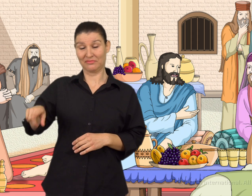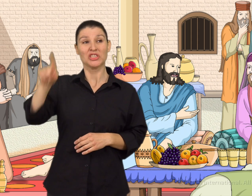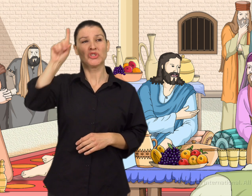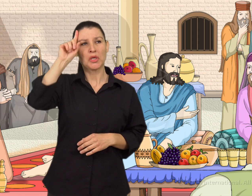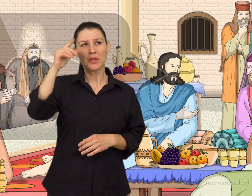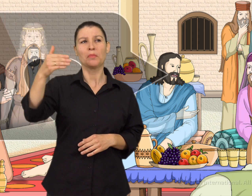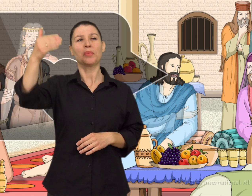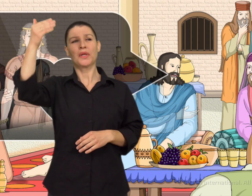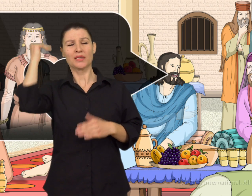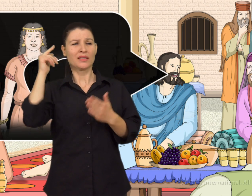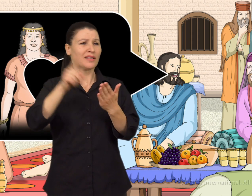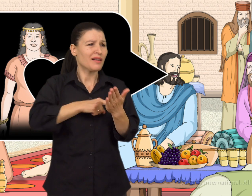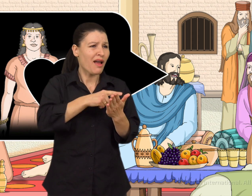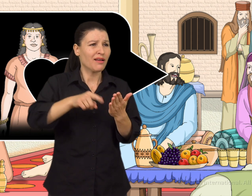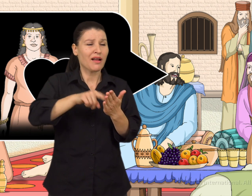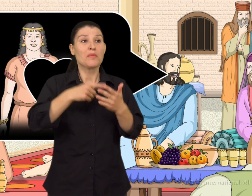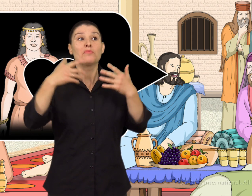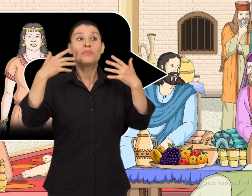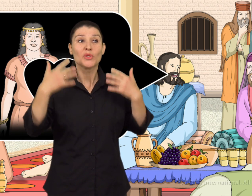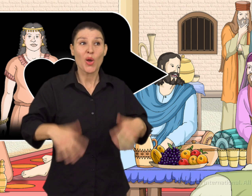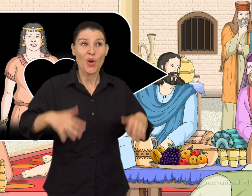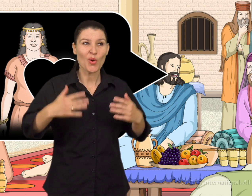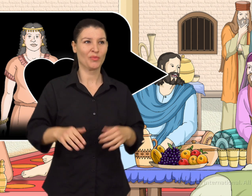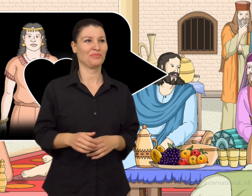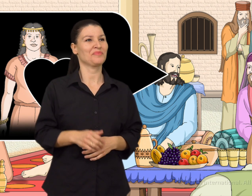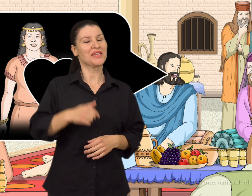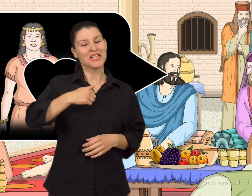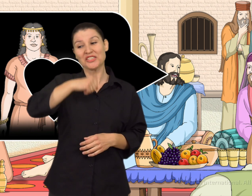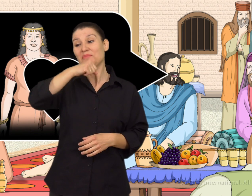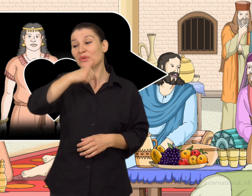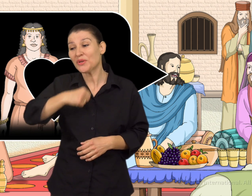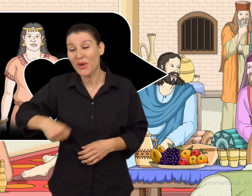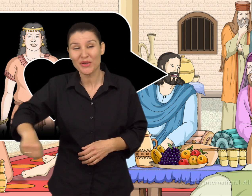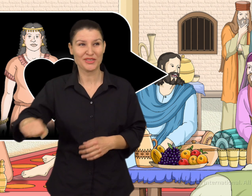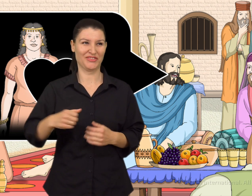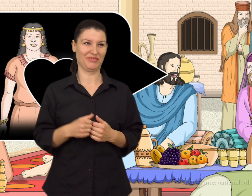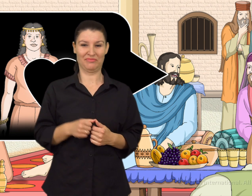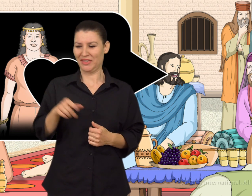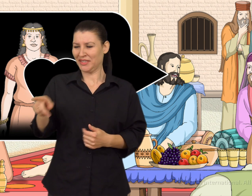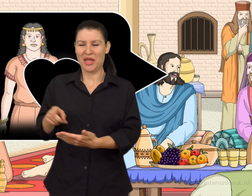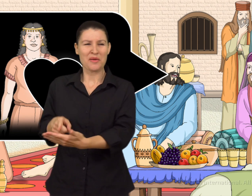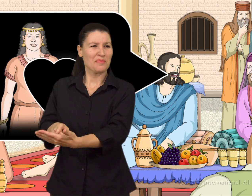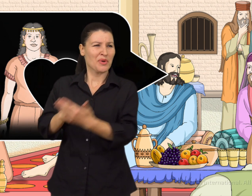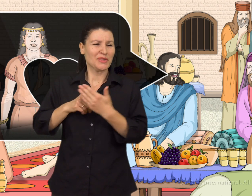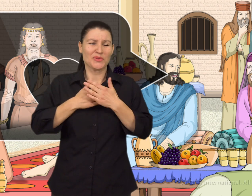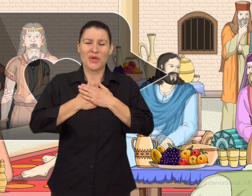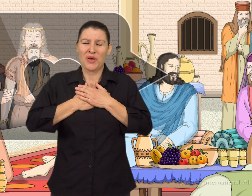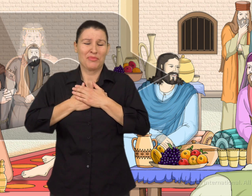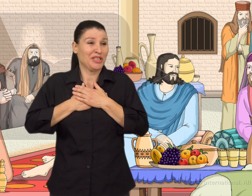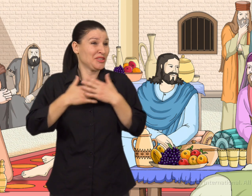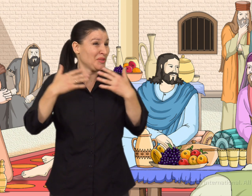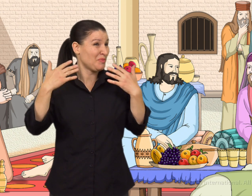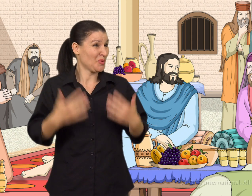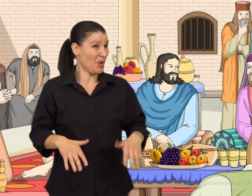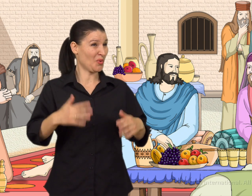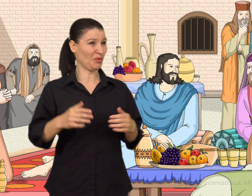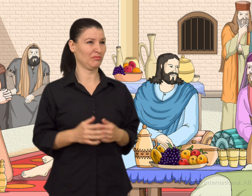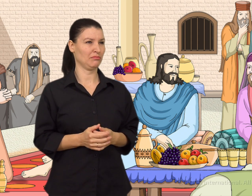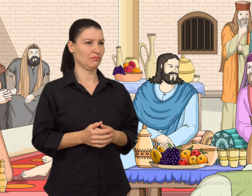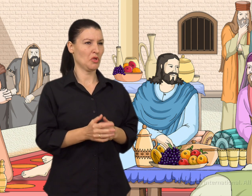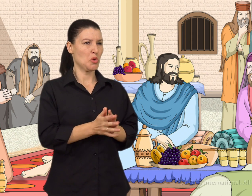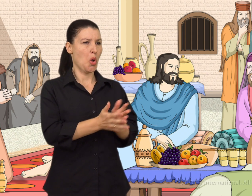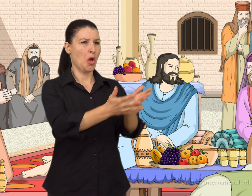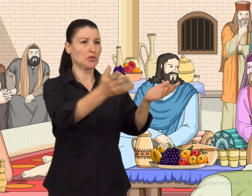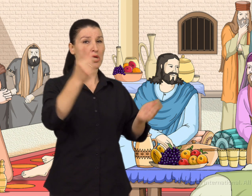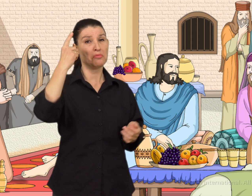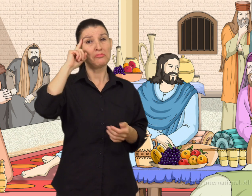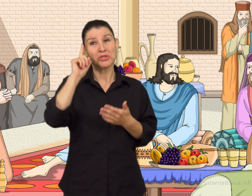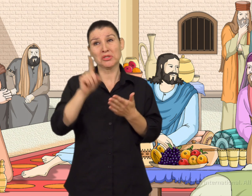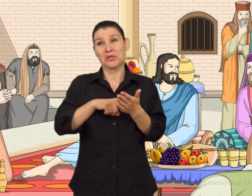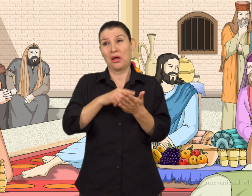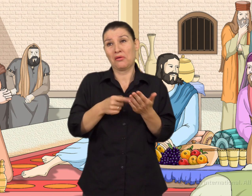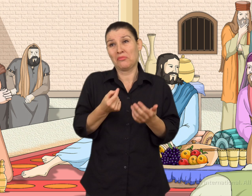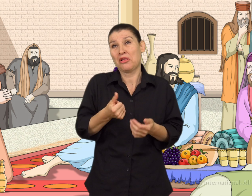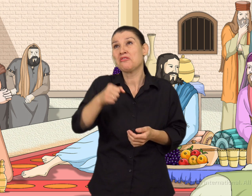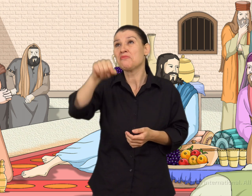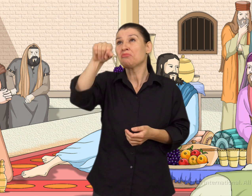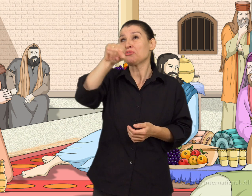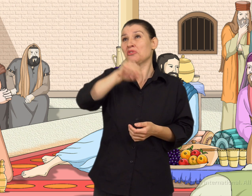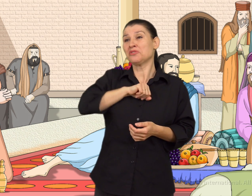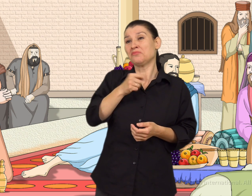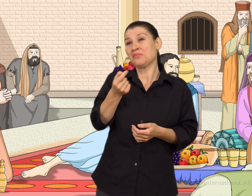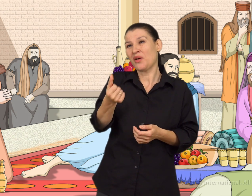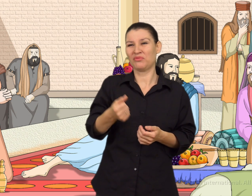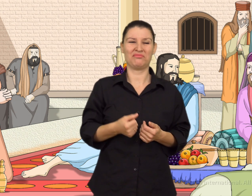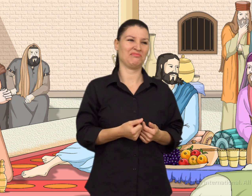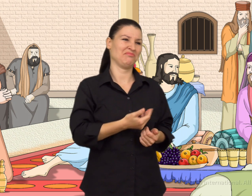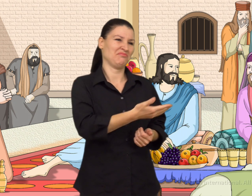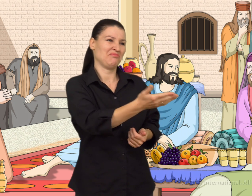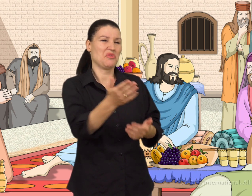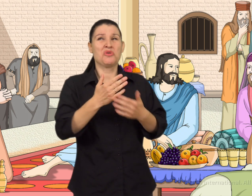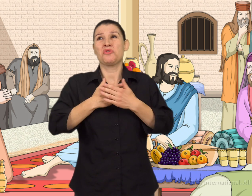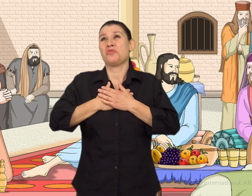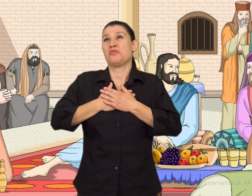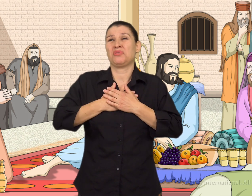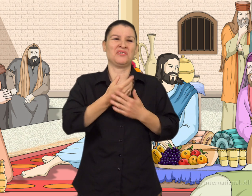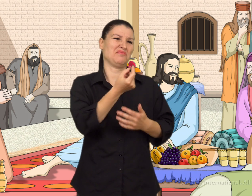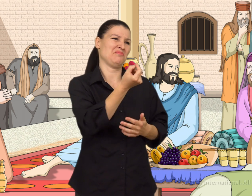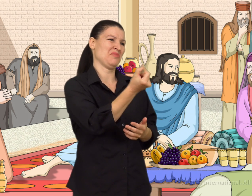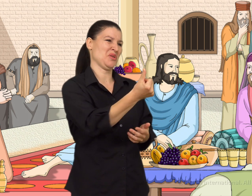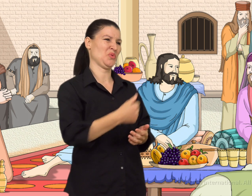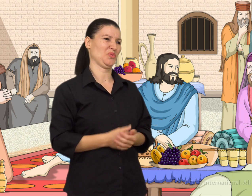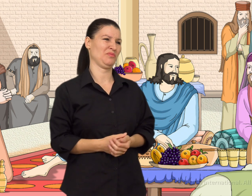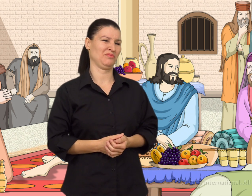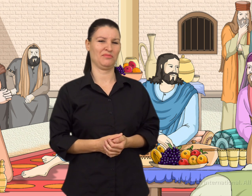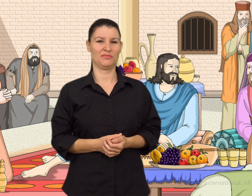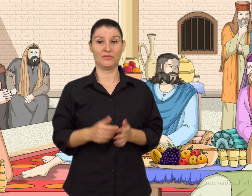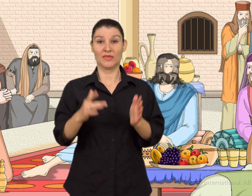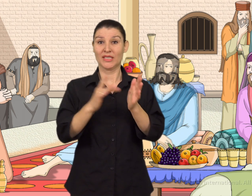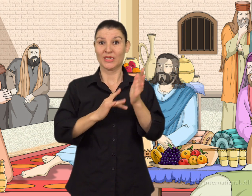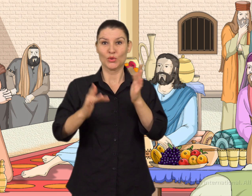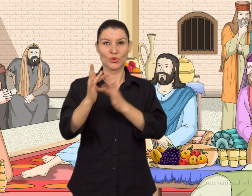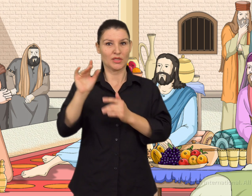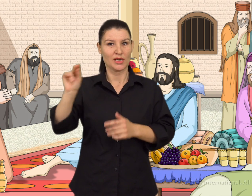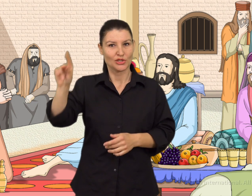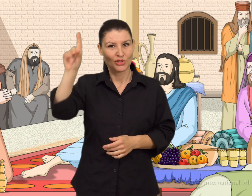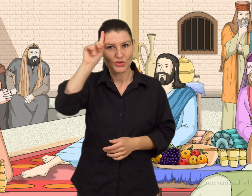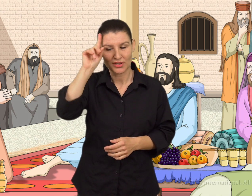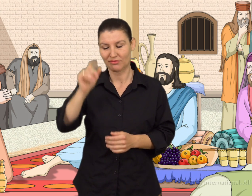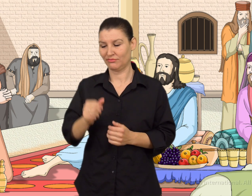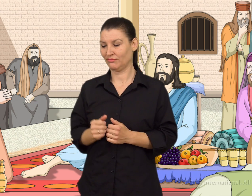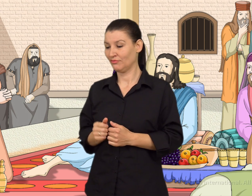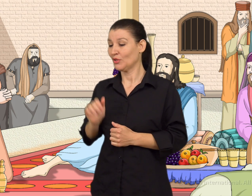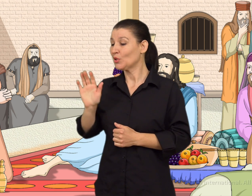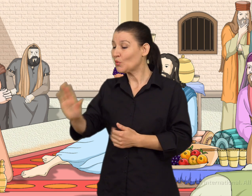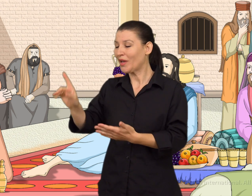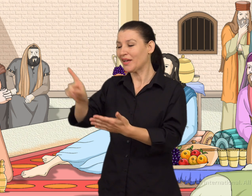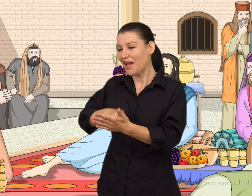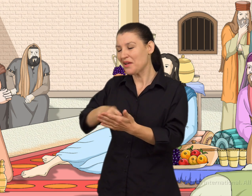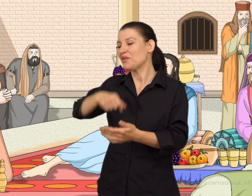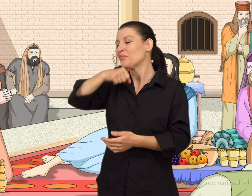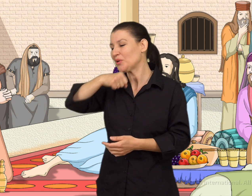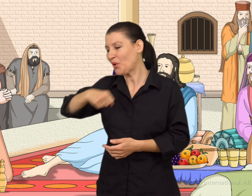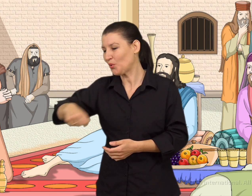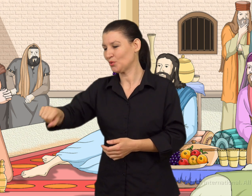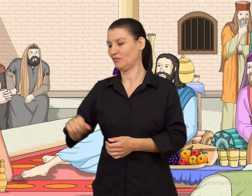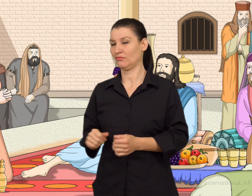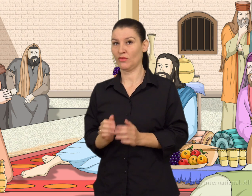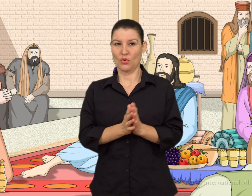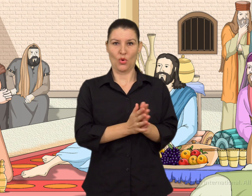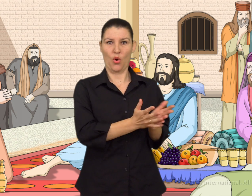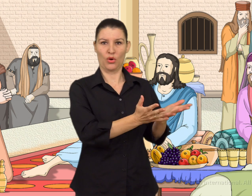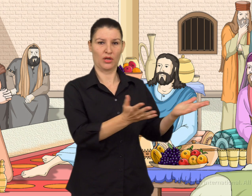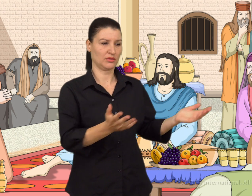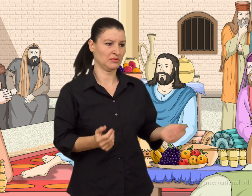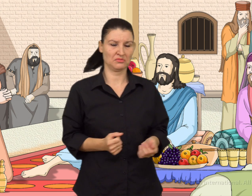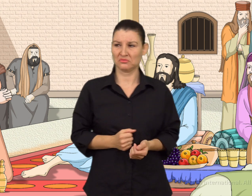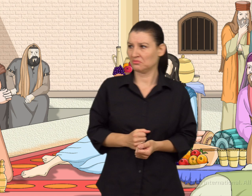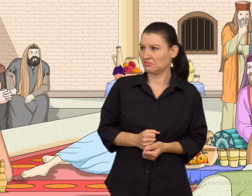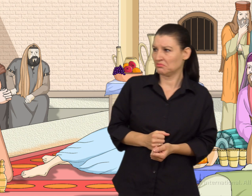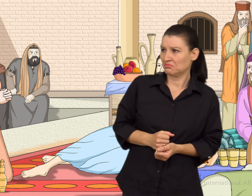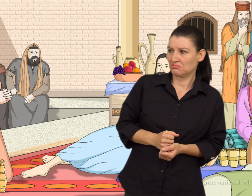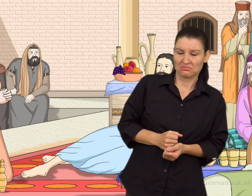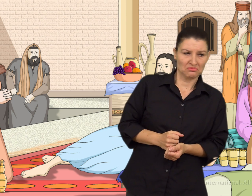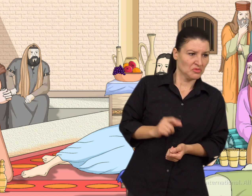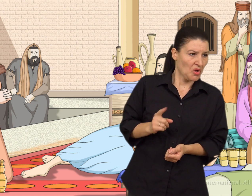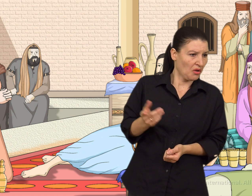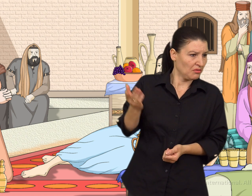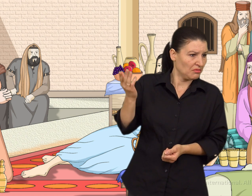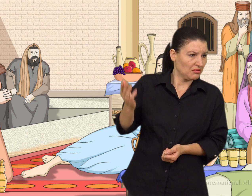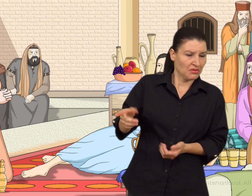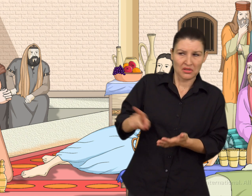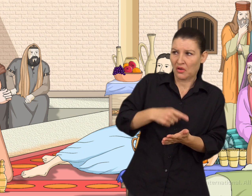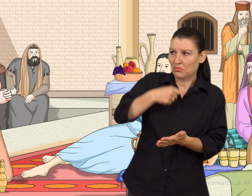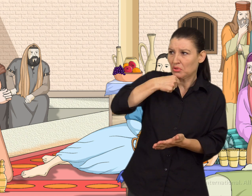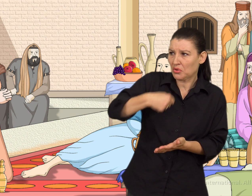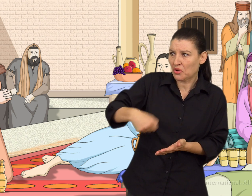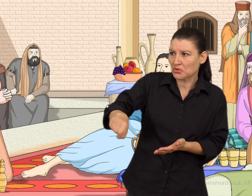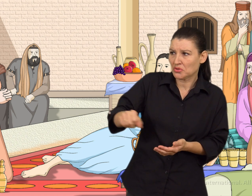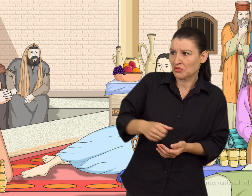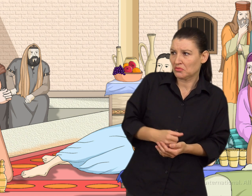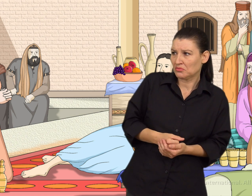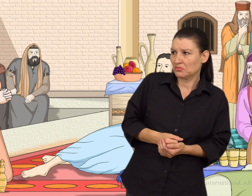Therefore I tell you, because her many sins have been forgiven, she has loved much. But he who has been forgiven little loves little.” Then Jesus said to her, “Your sins are forgiven.”